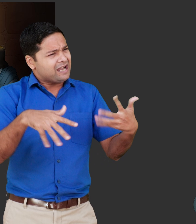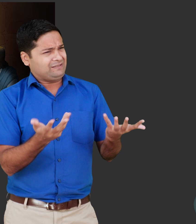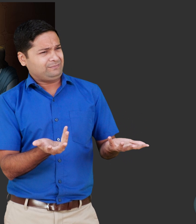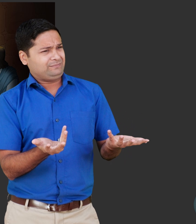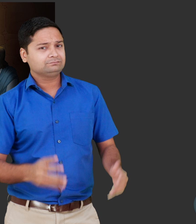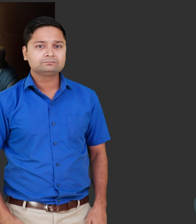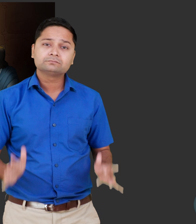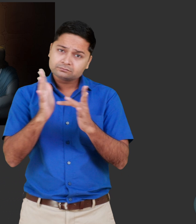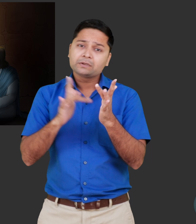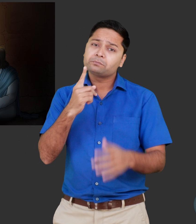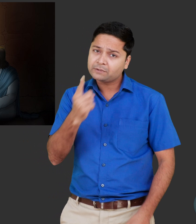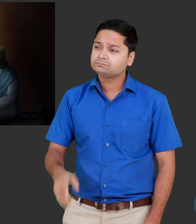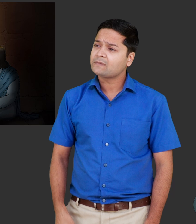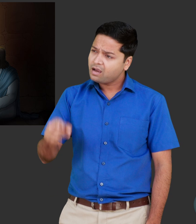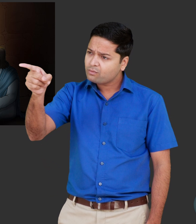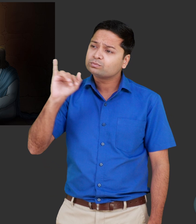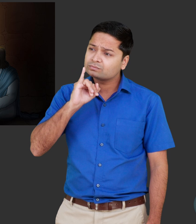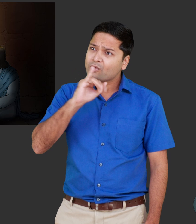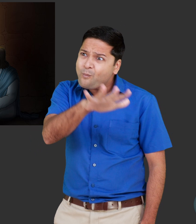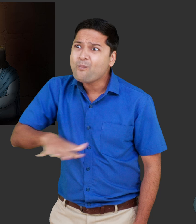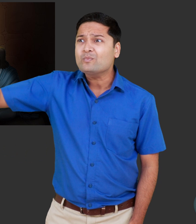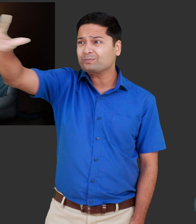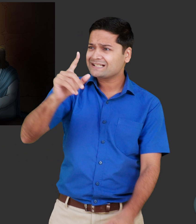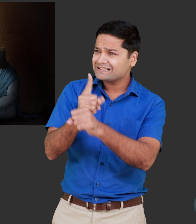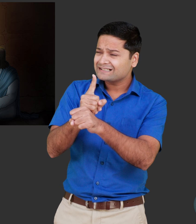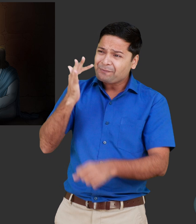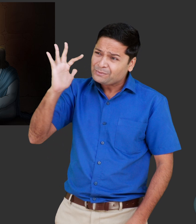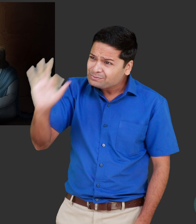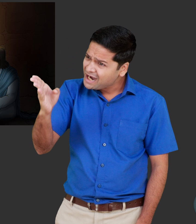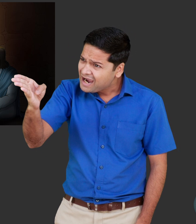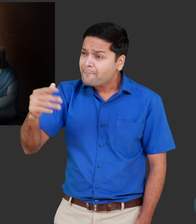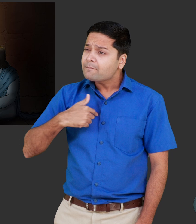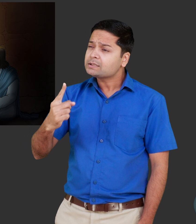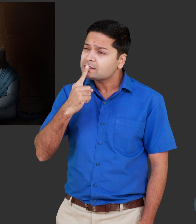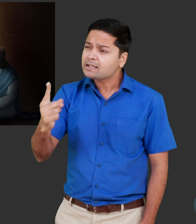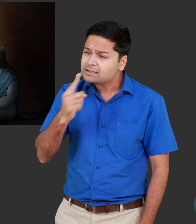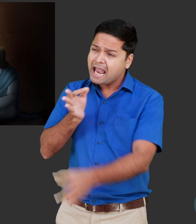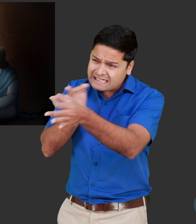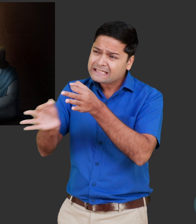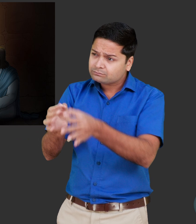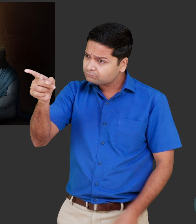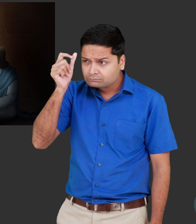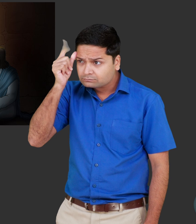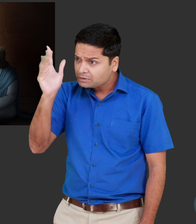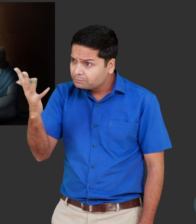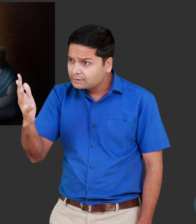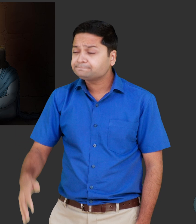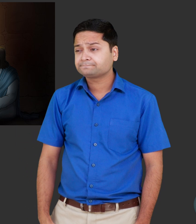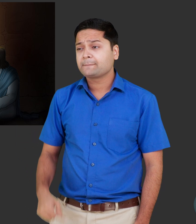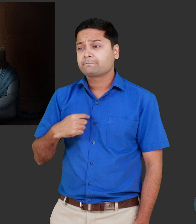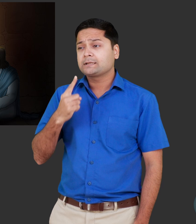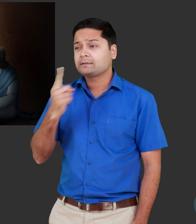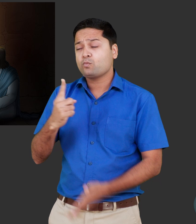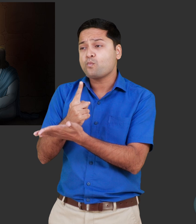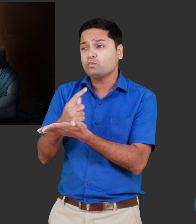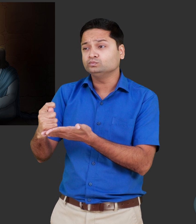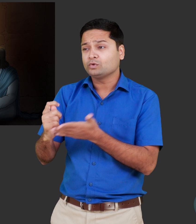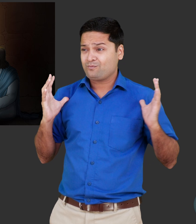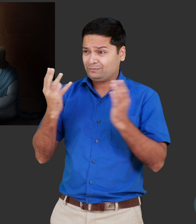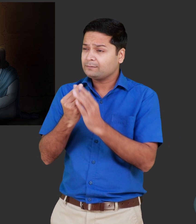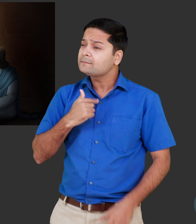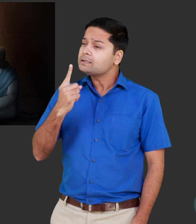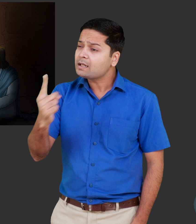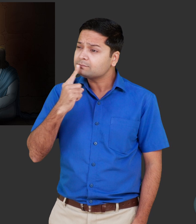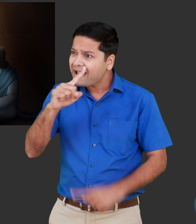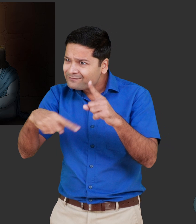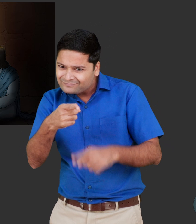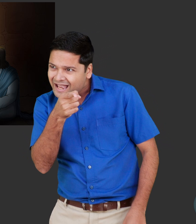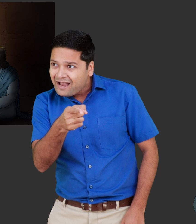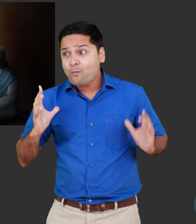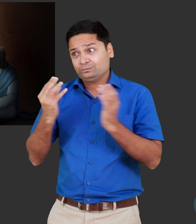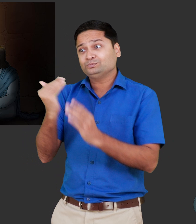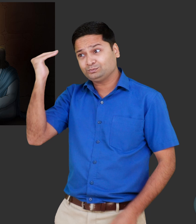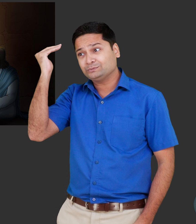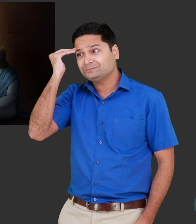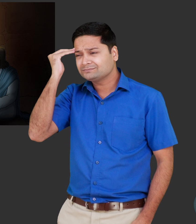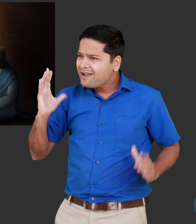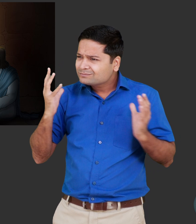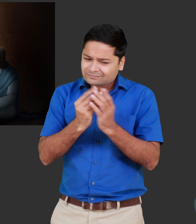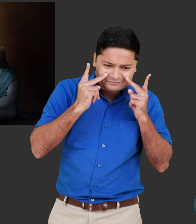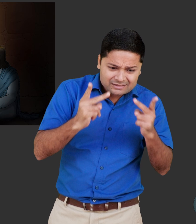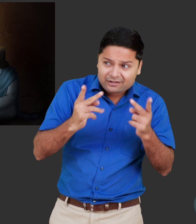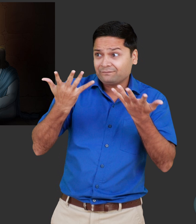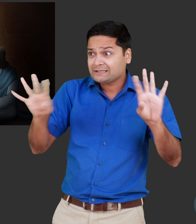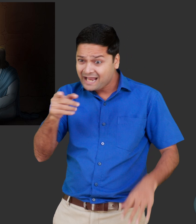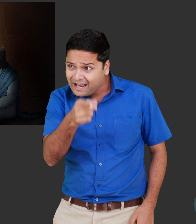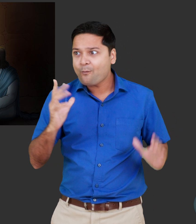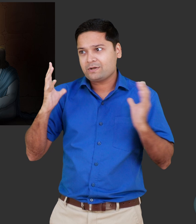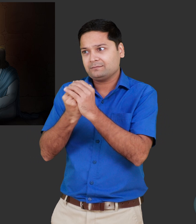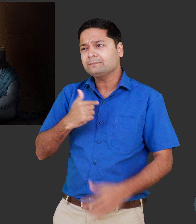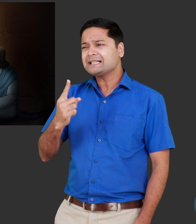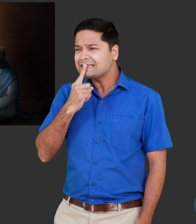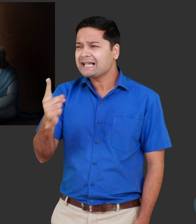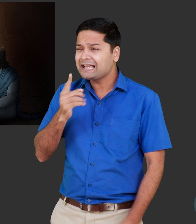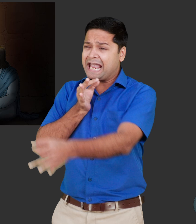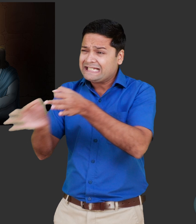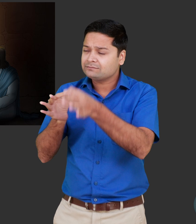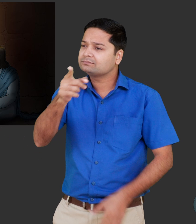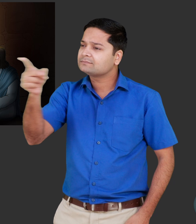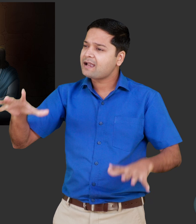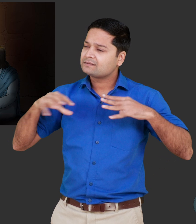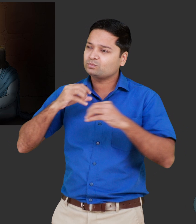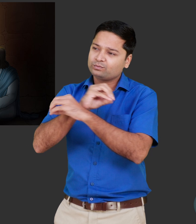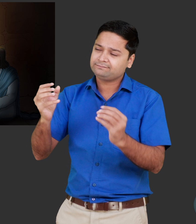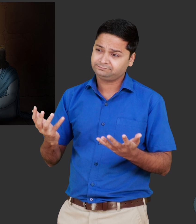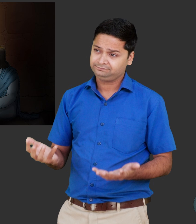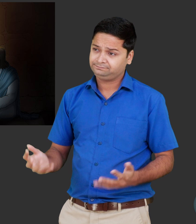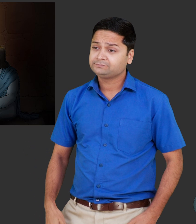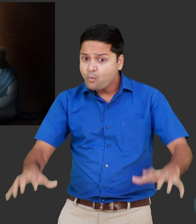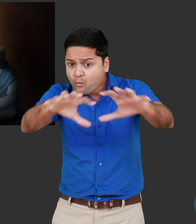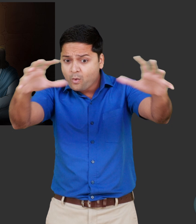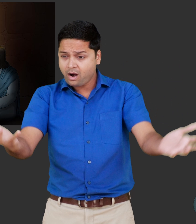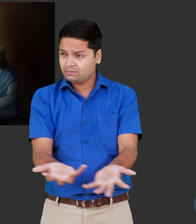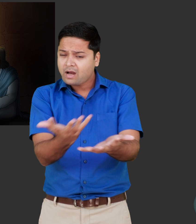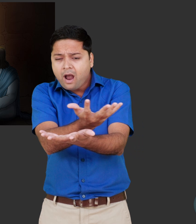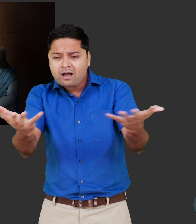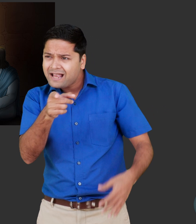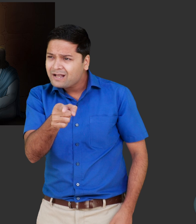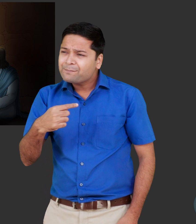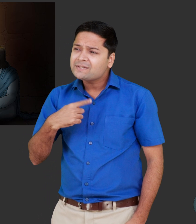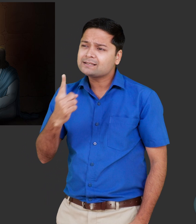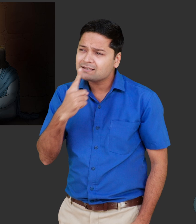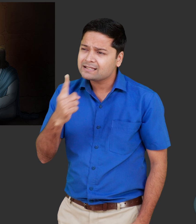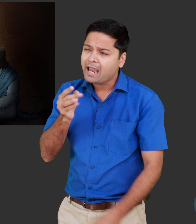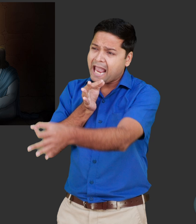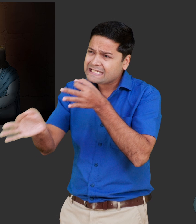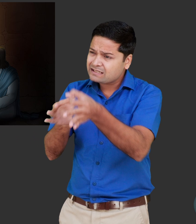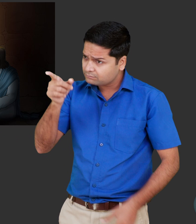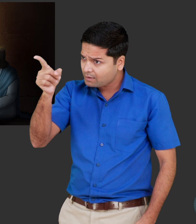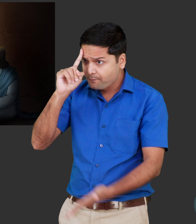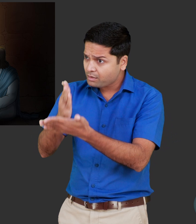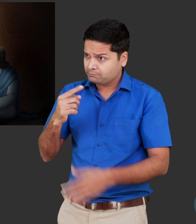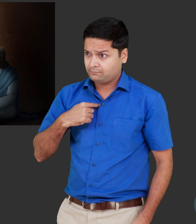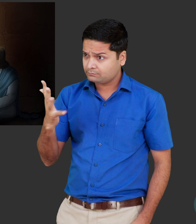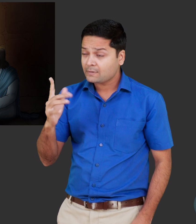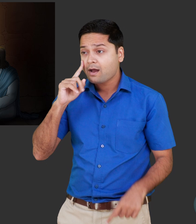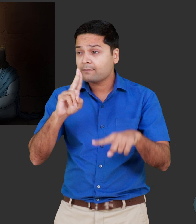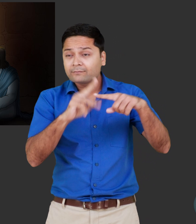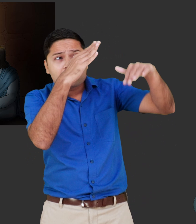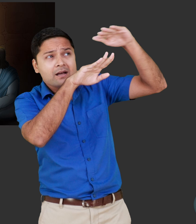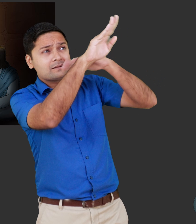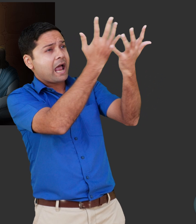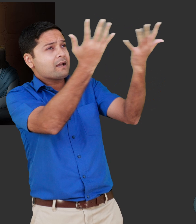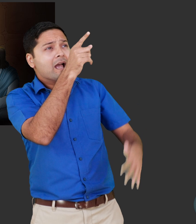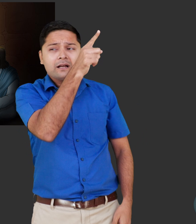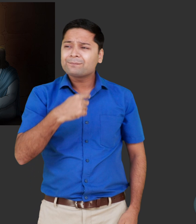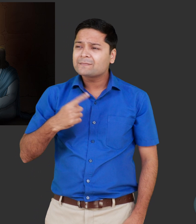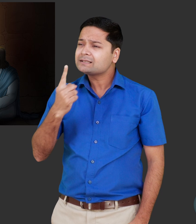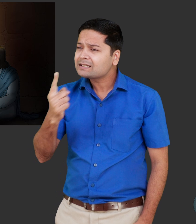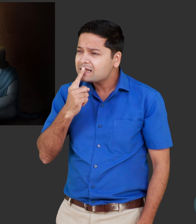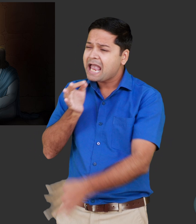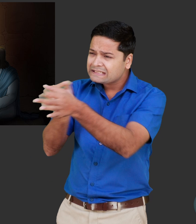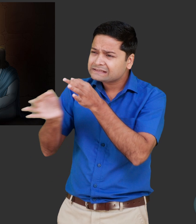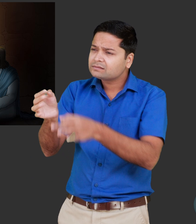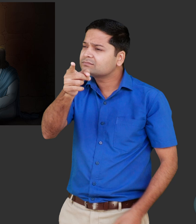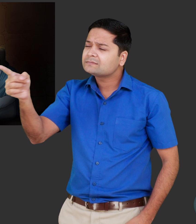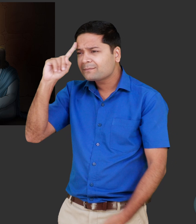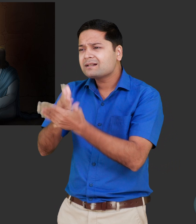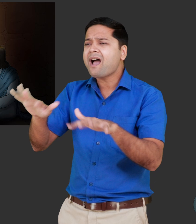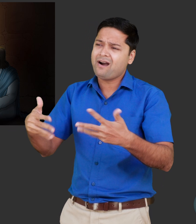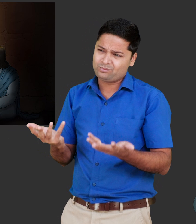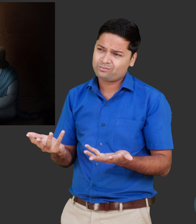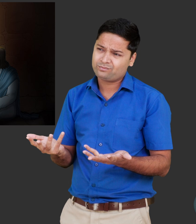“You are Israel’s teacher,” said Jesus, “and you do not understand these things? Truly, truly, I tell you, we speak of what we know, and we testify to what we have seen, and yet you people do not accept our testimony.